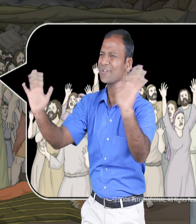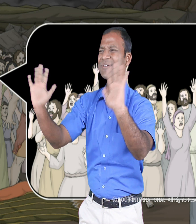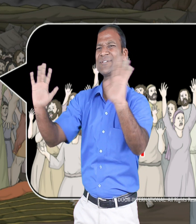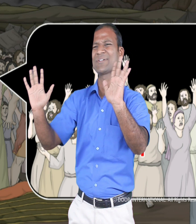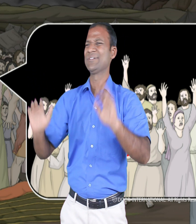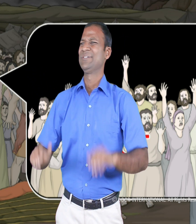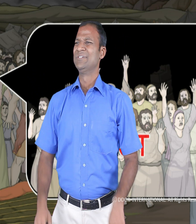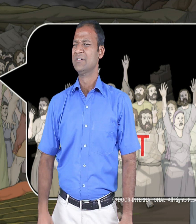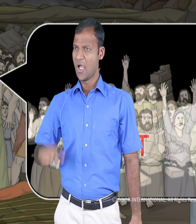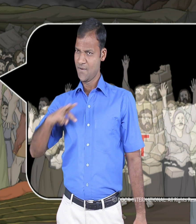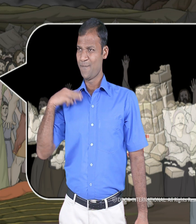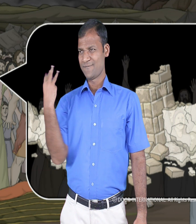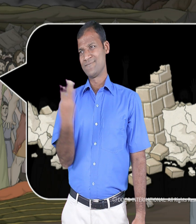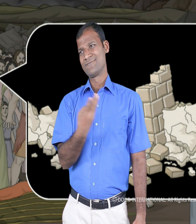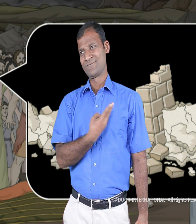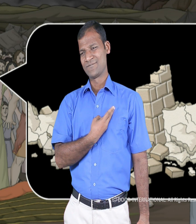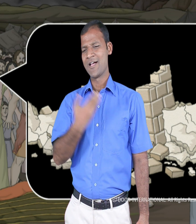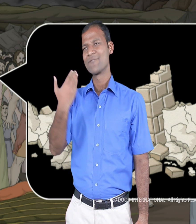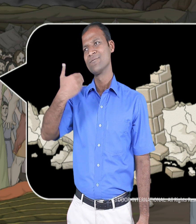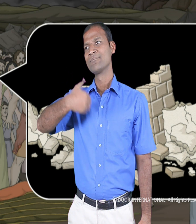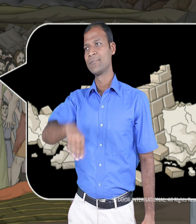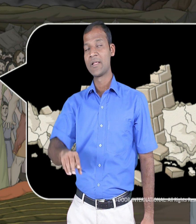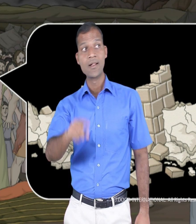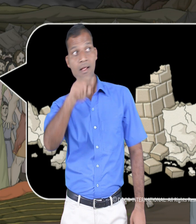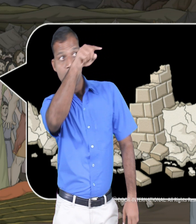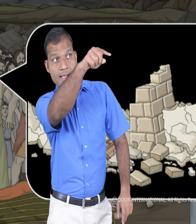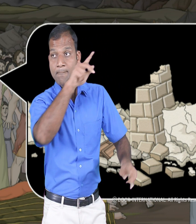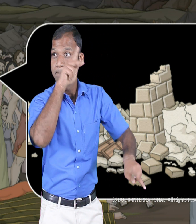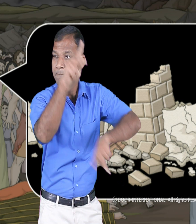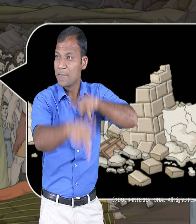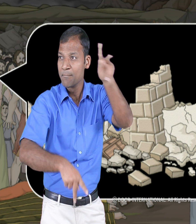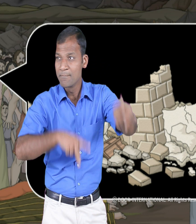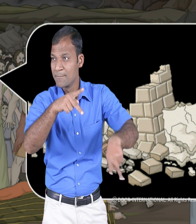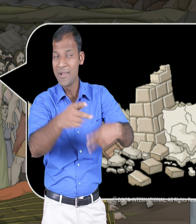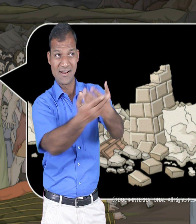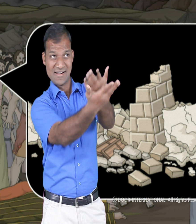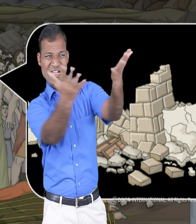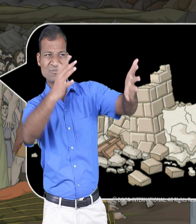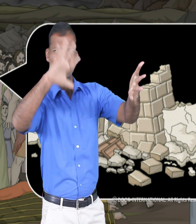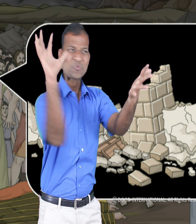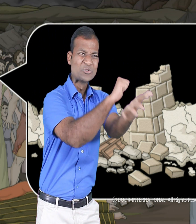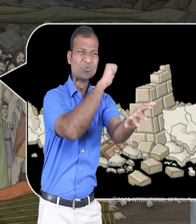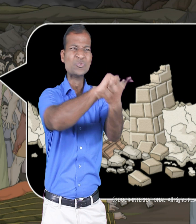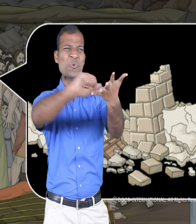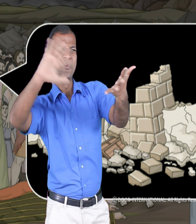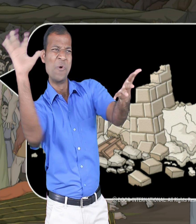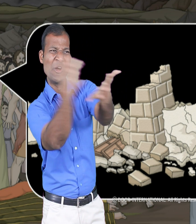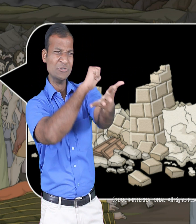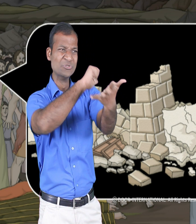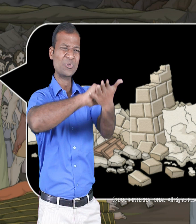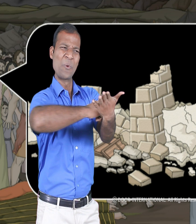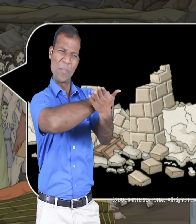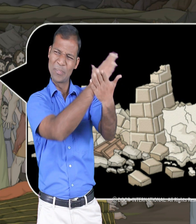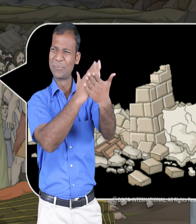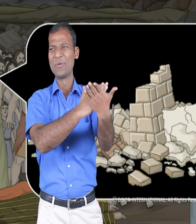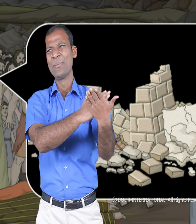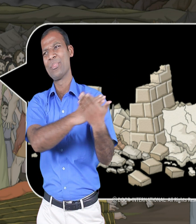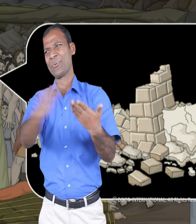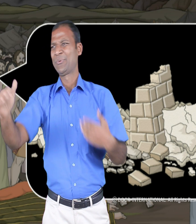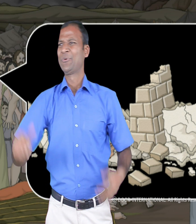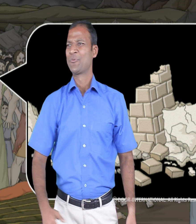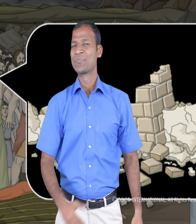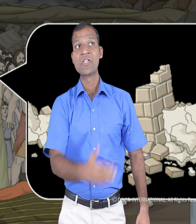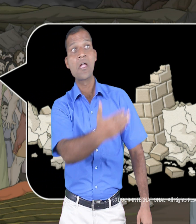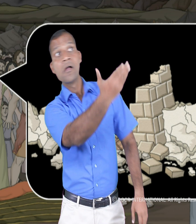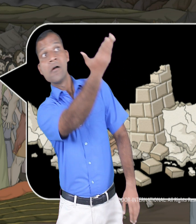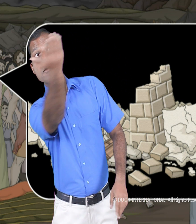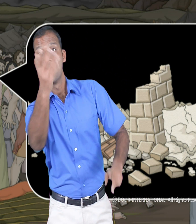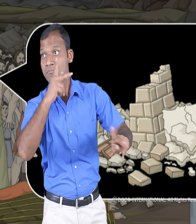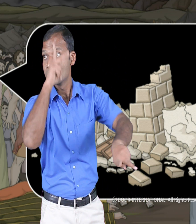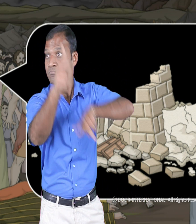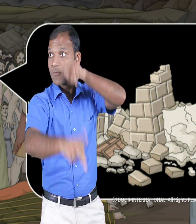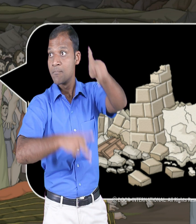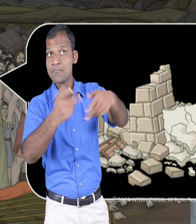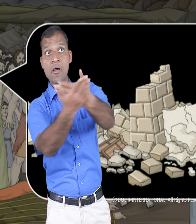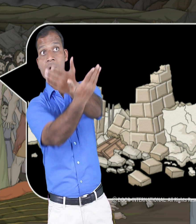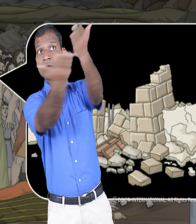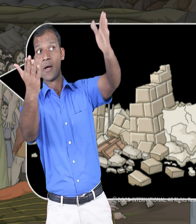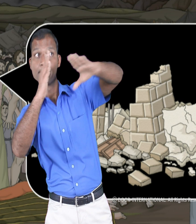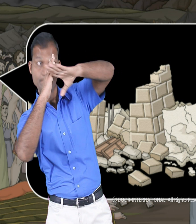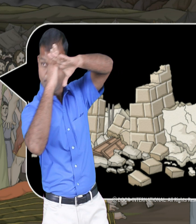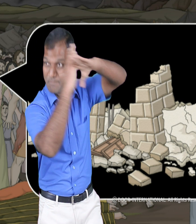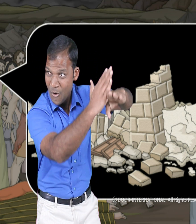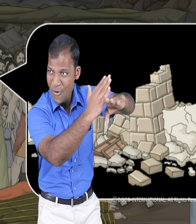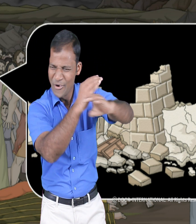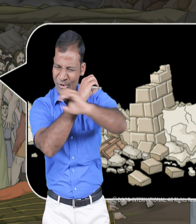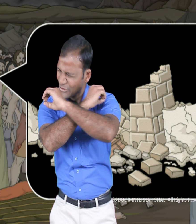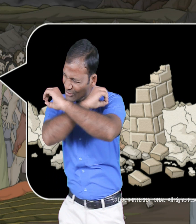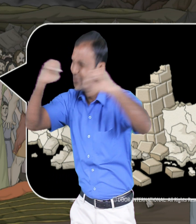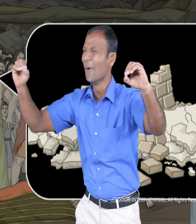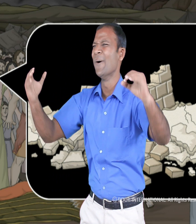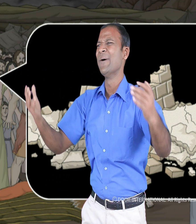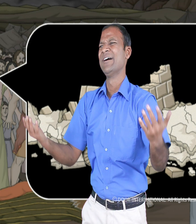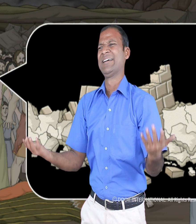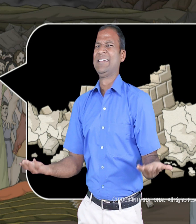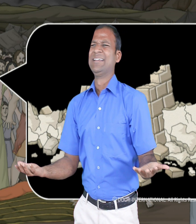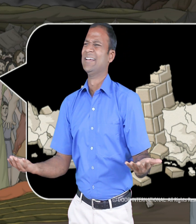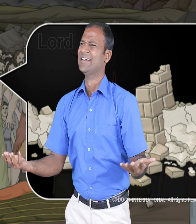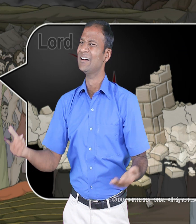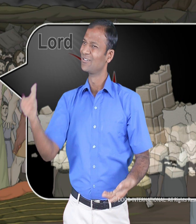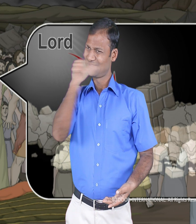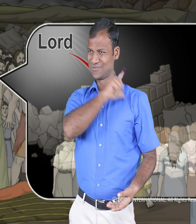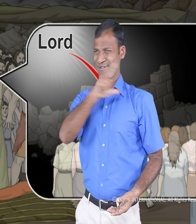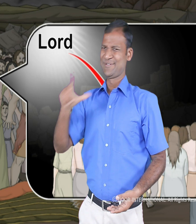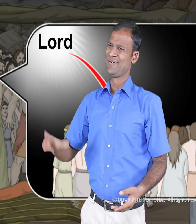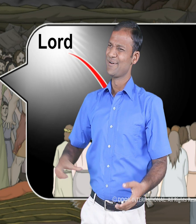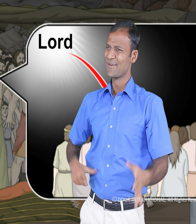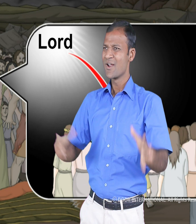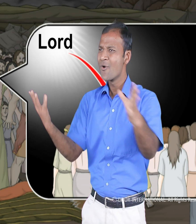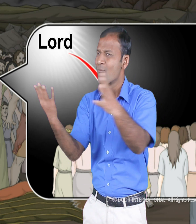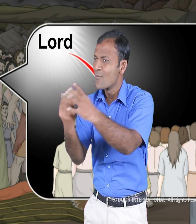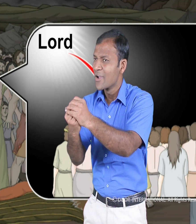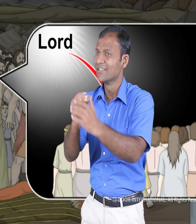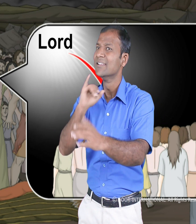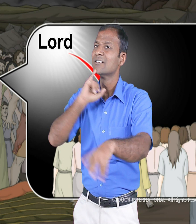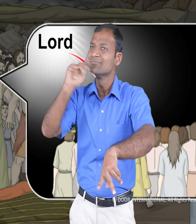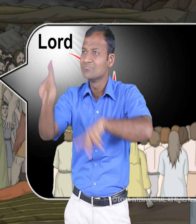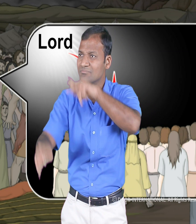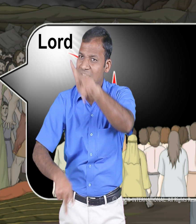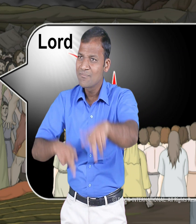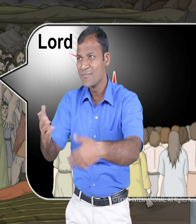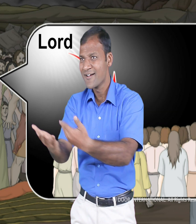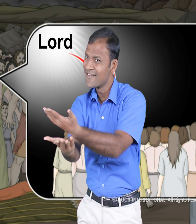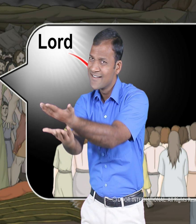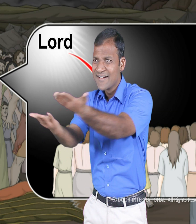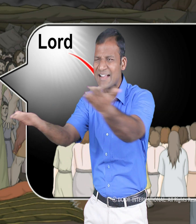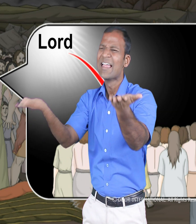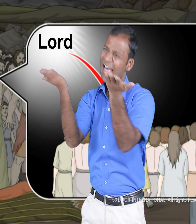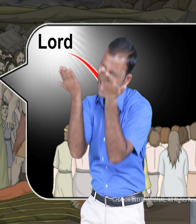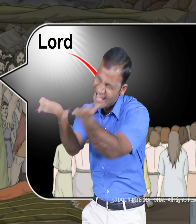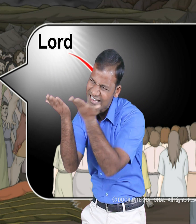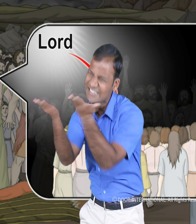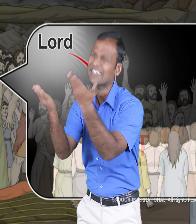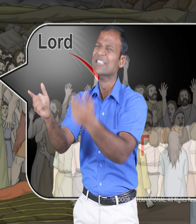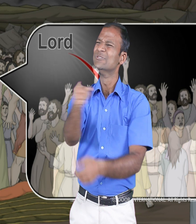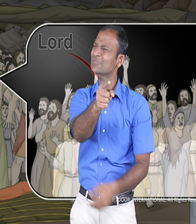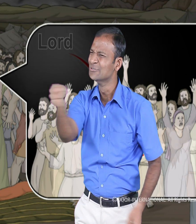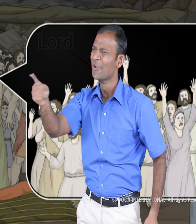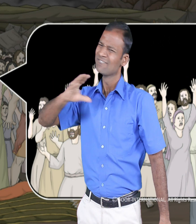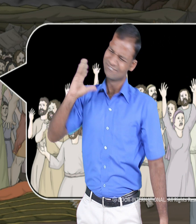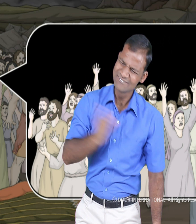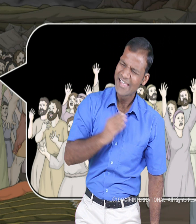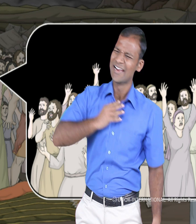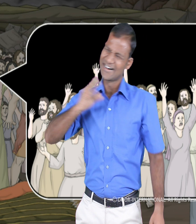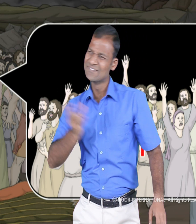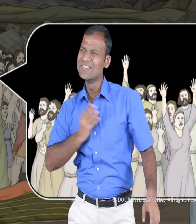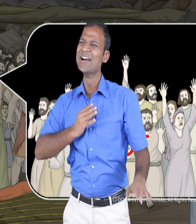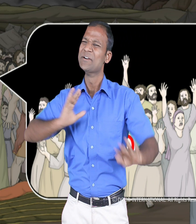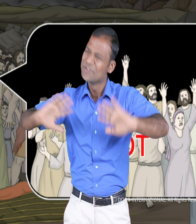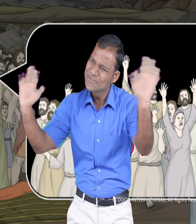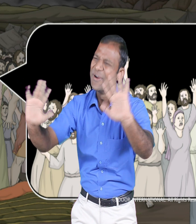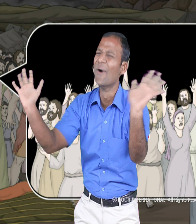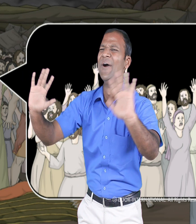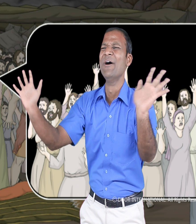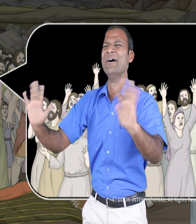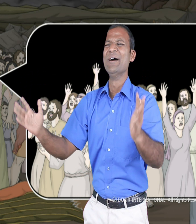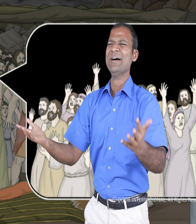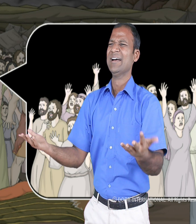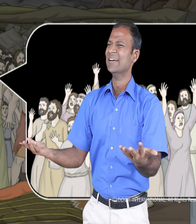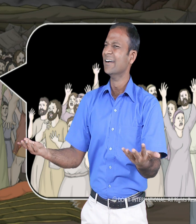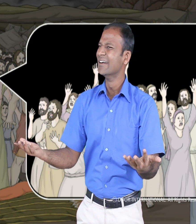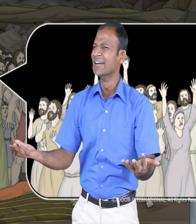Their protection has been removed, and the LORD is with us.